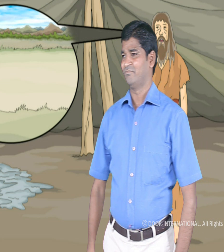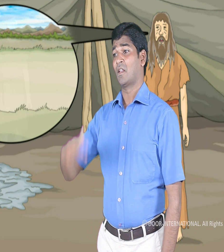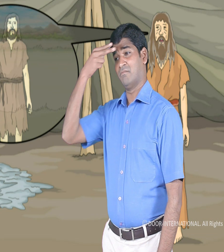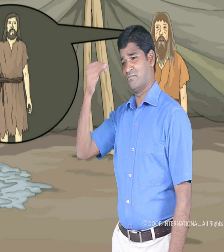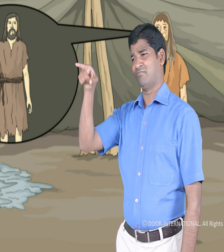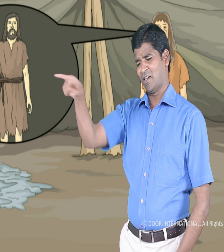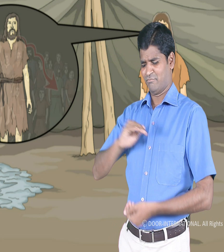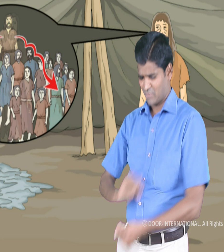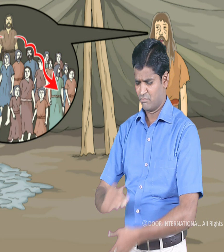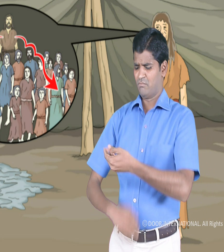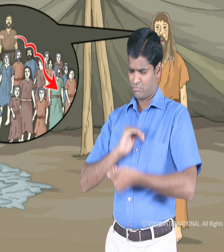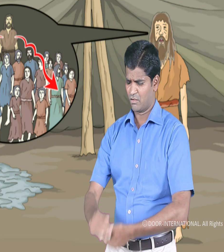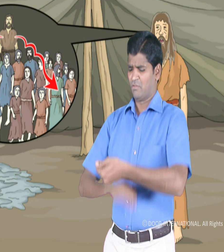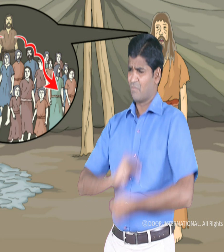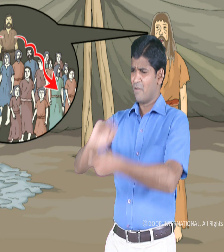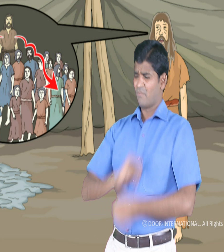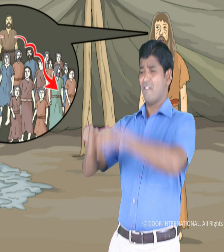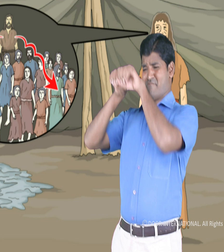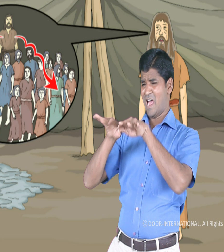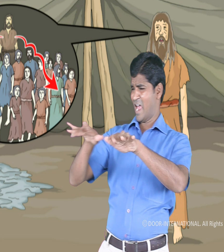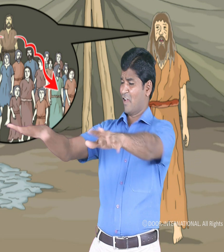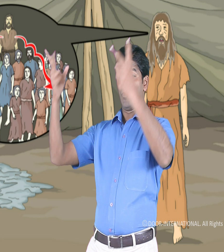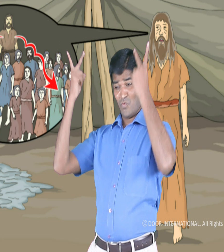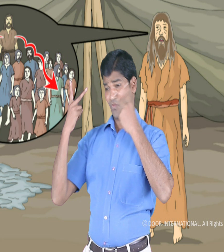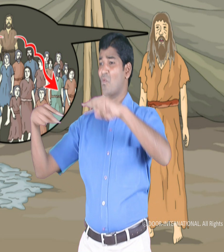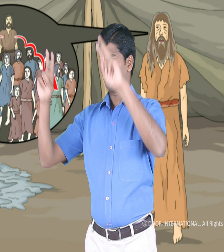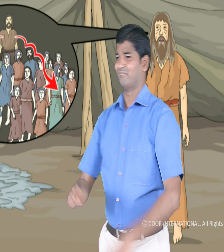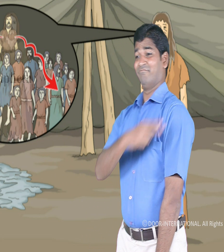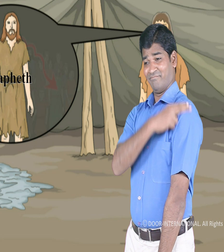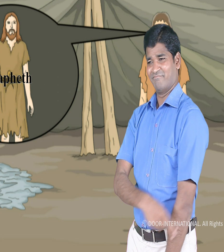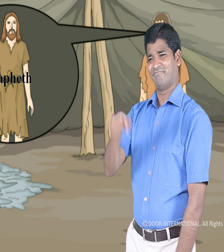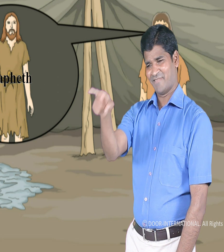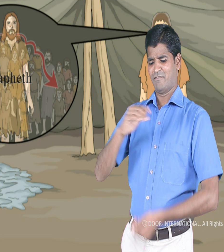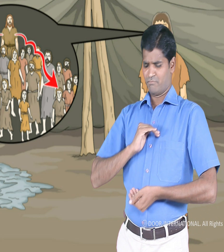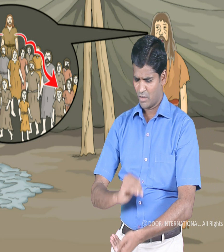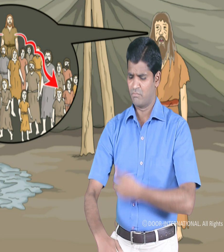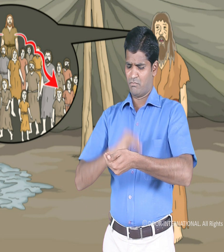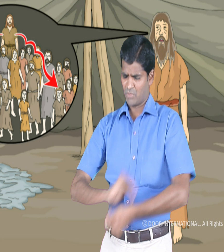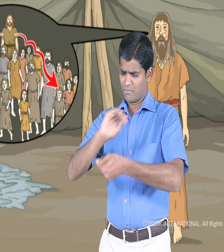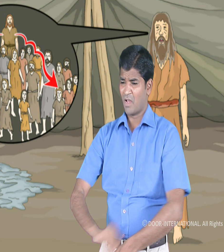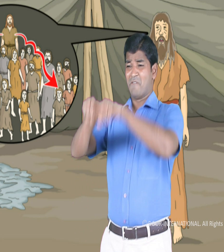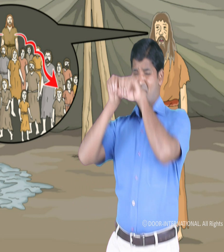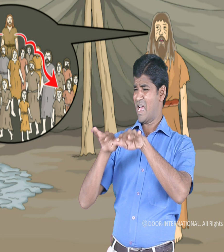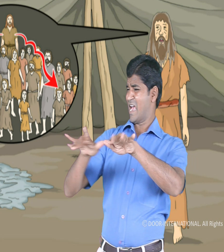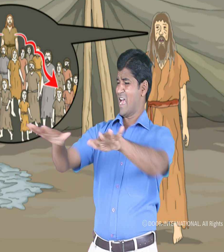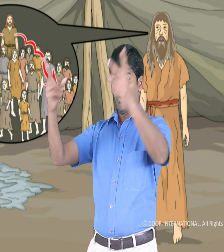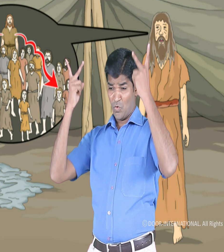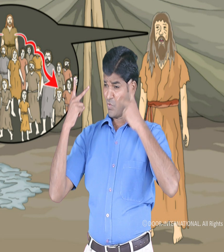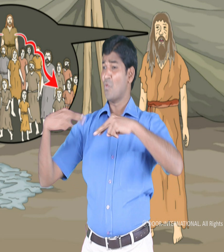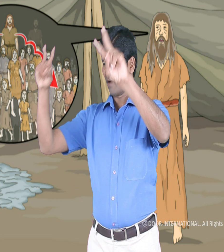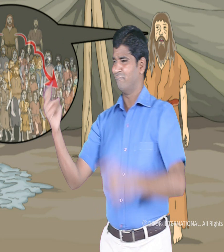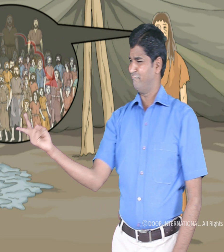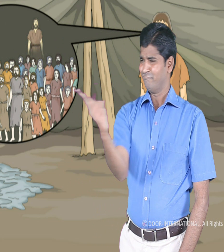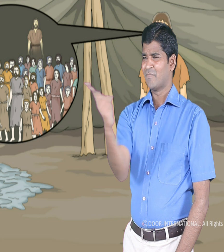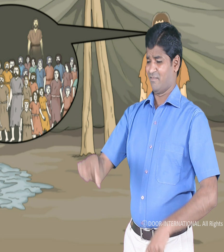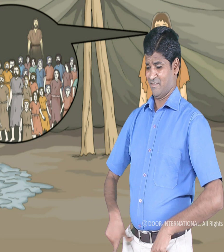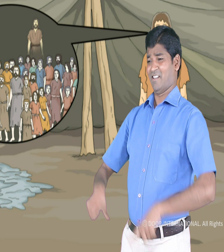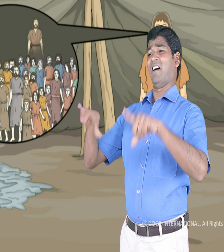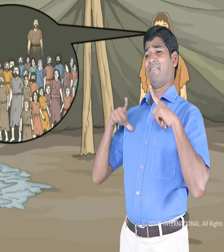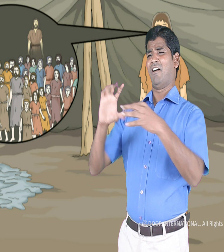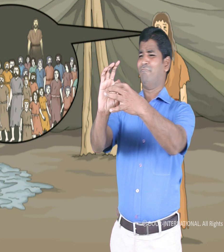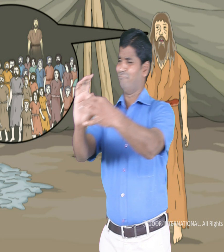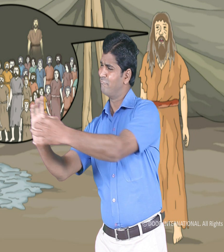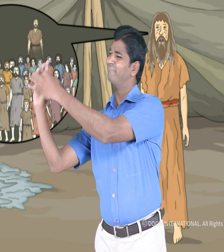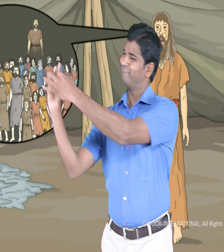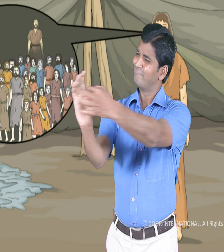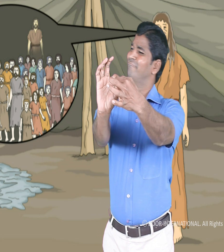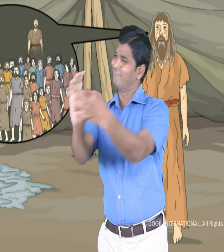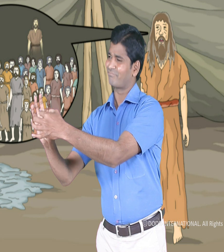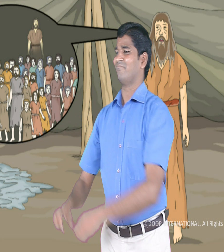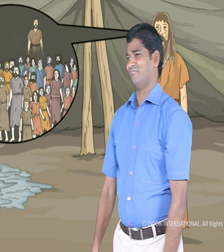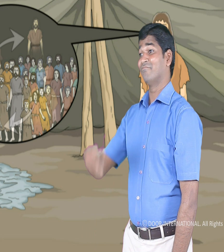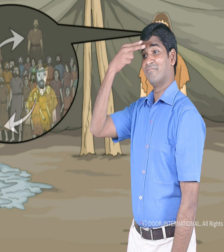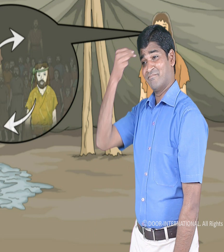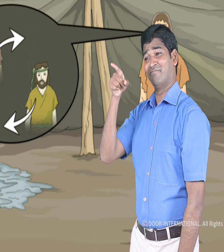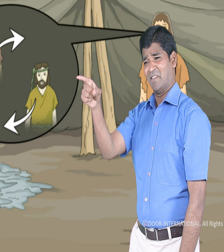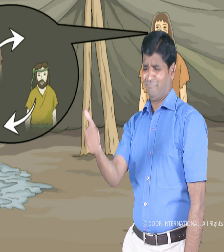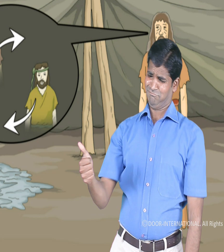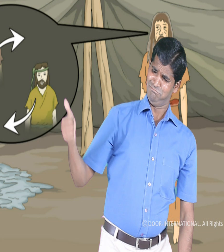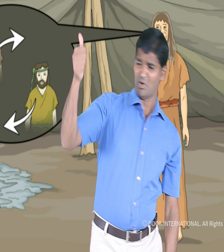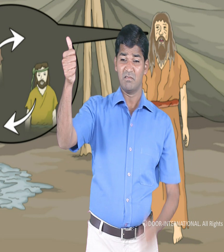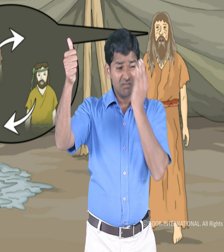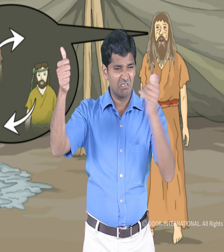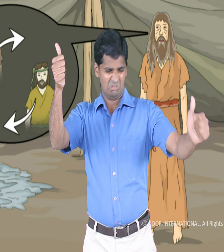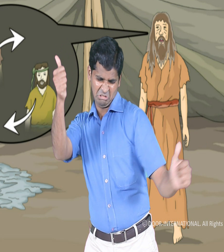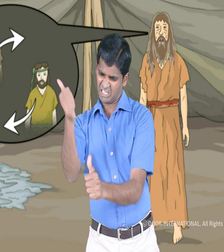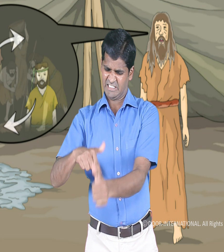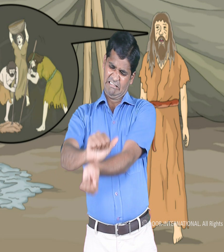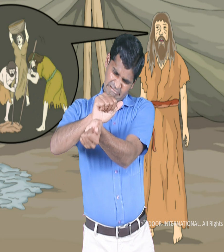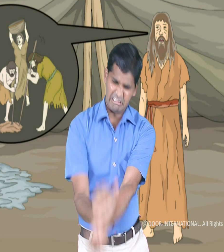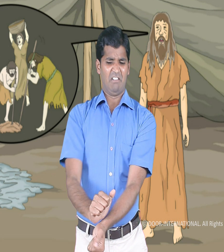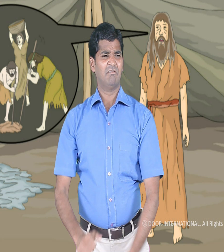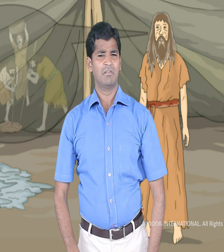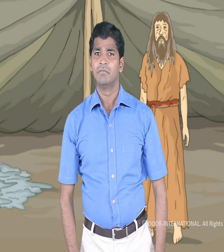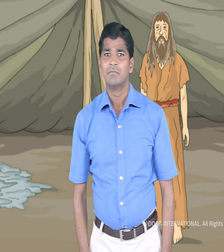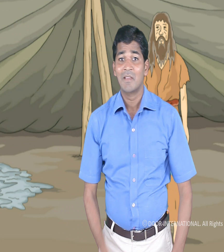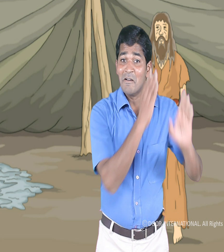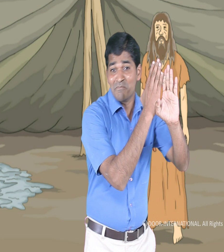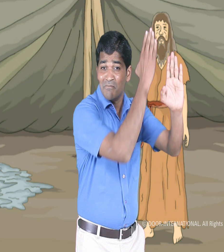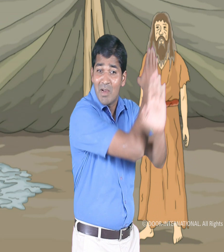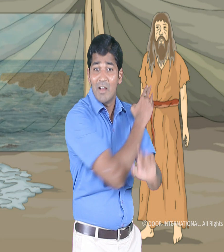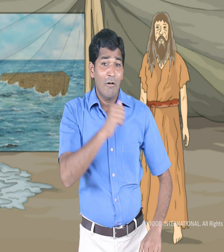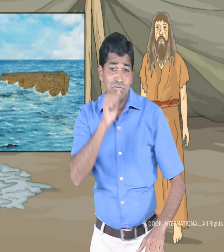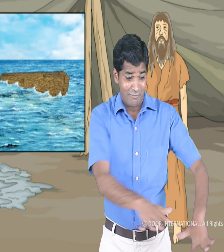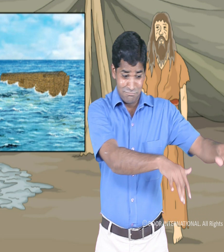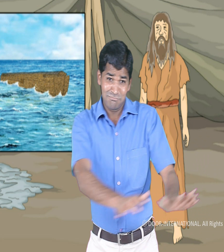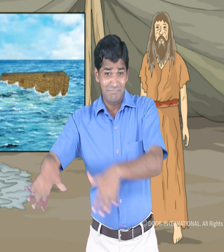may he dwell in the tents of Shem, and may Canaan be his servant.”